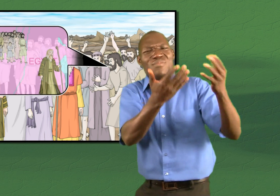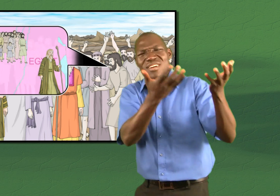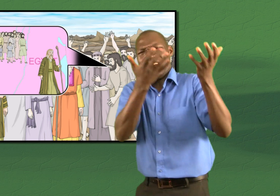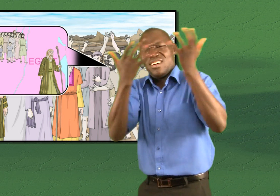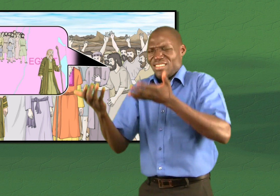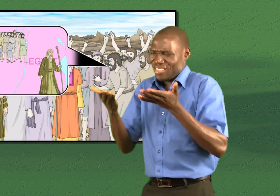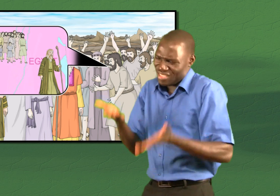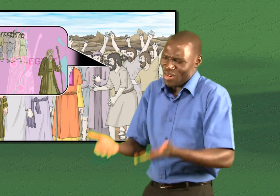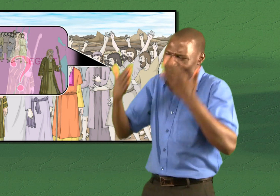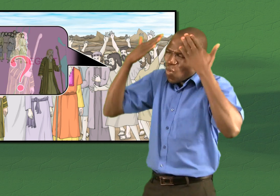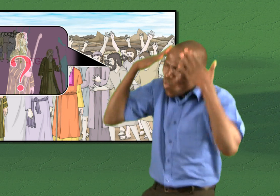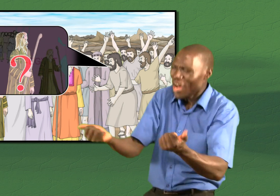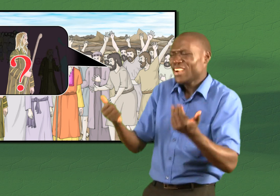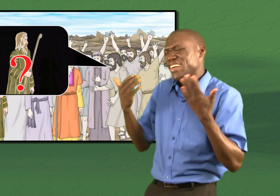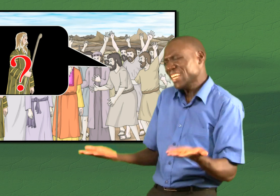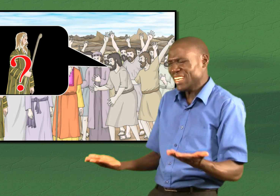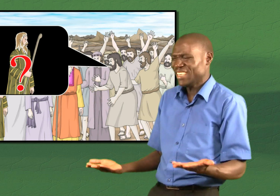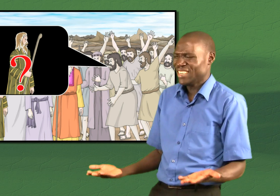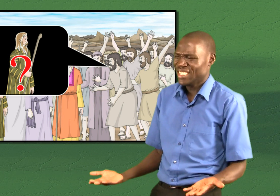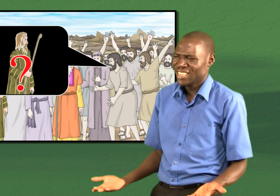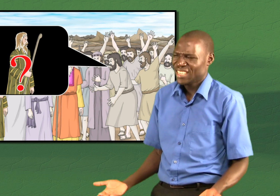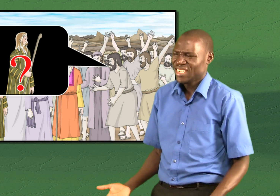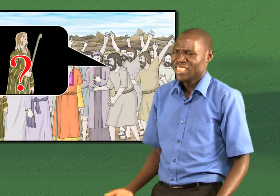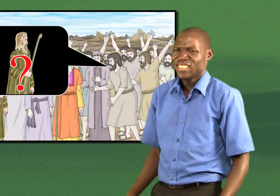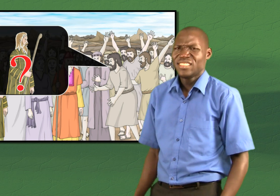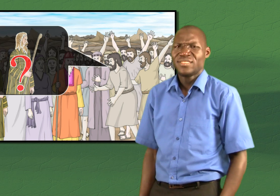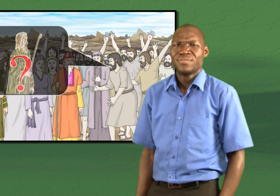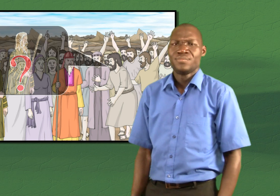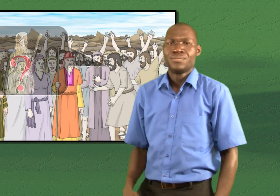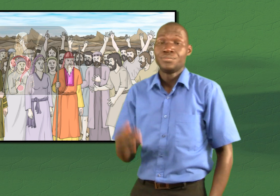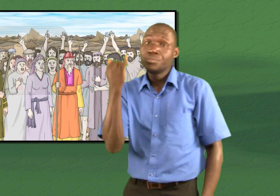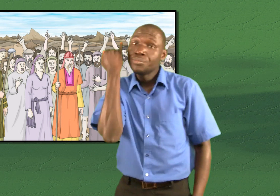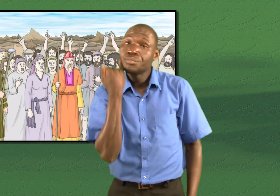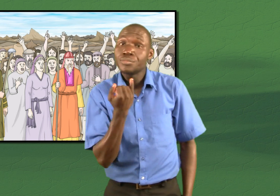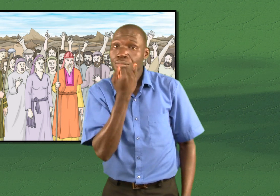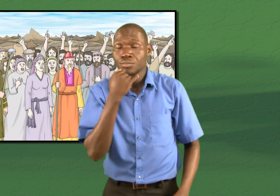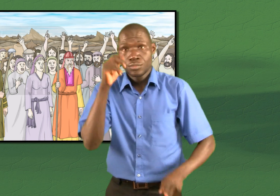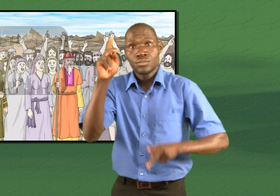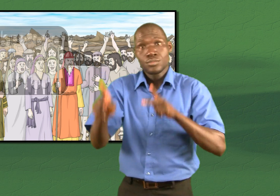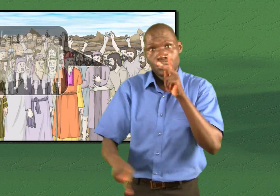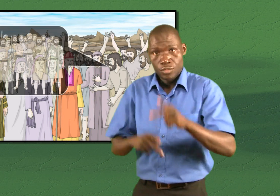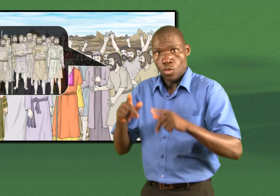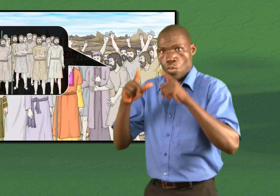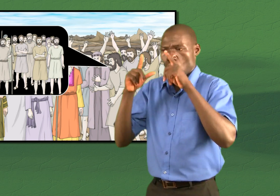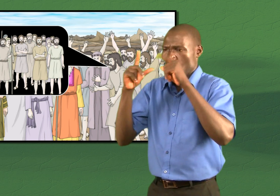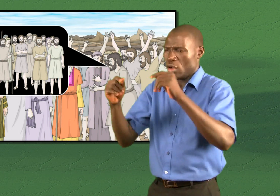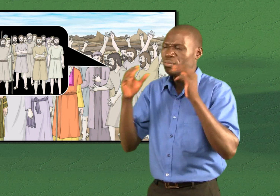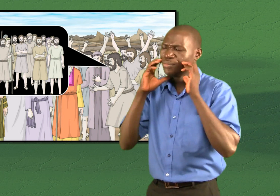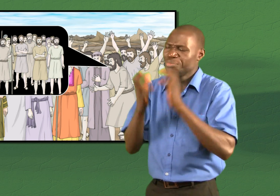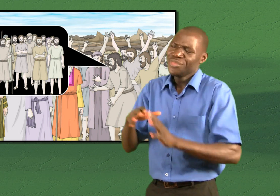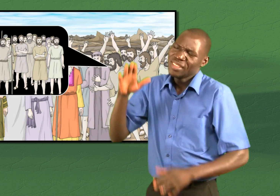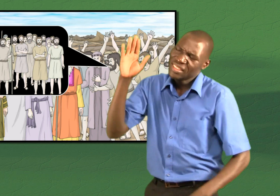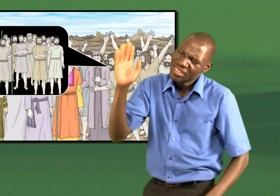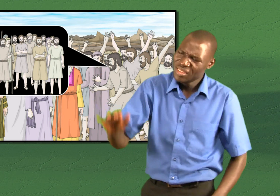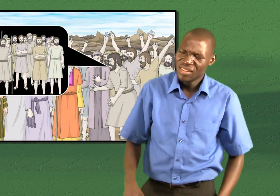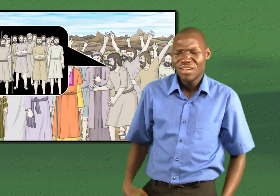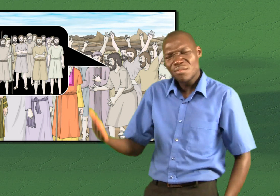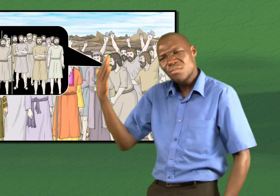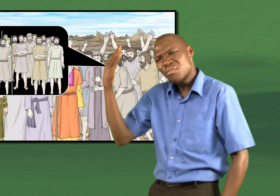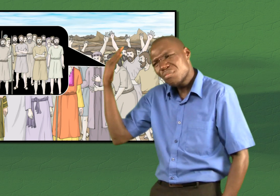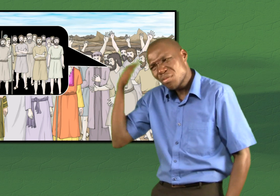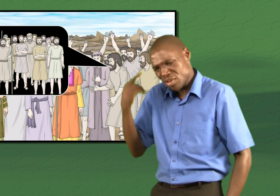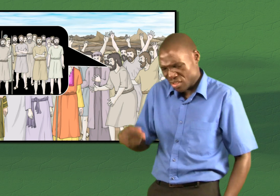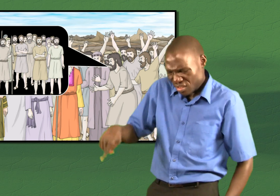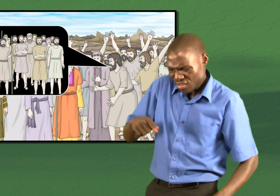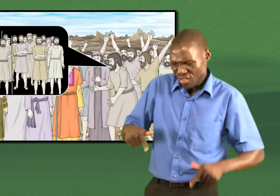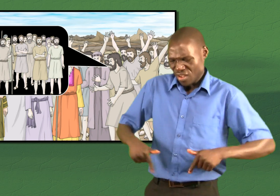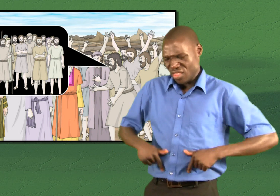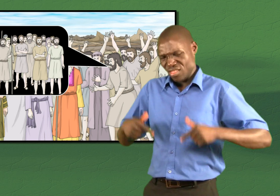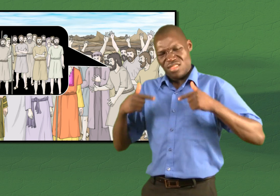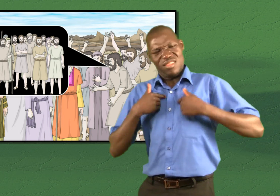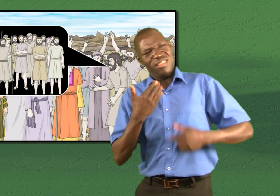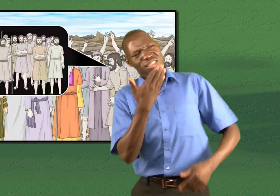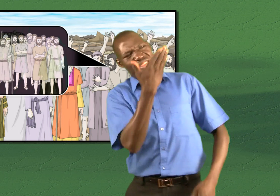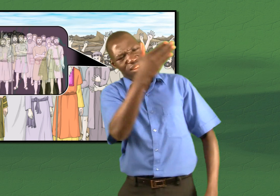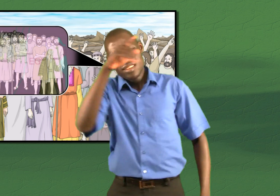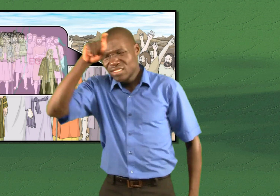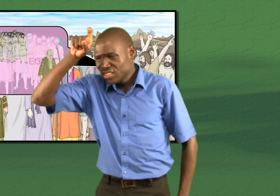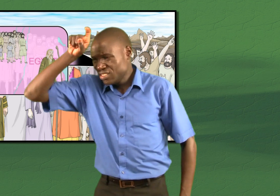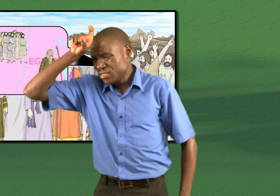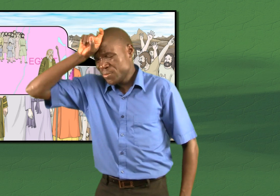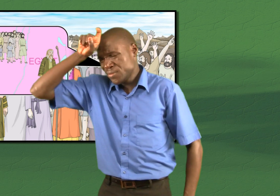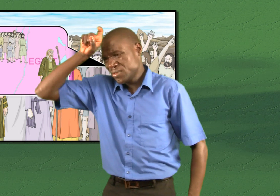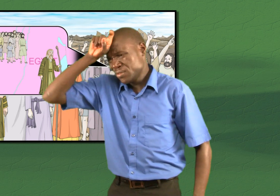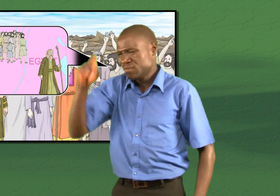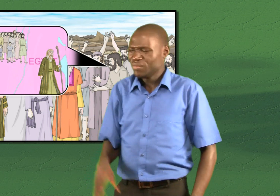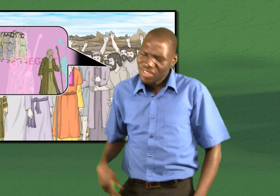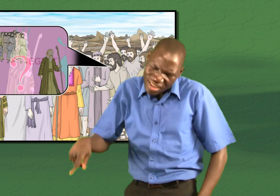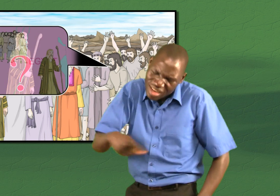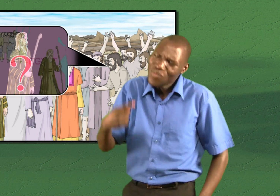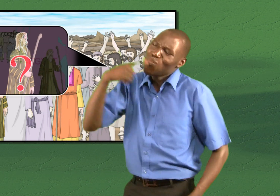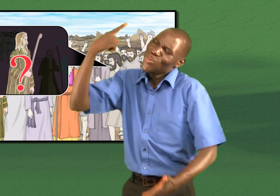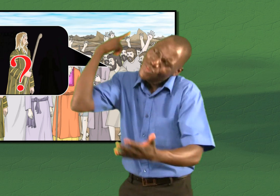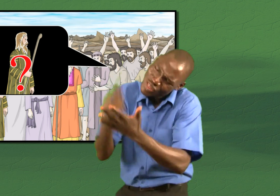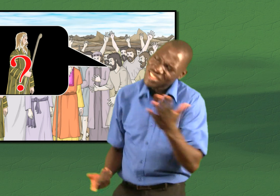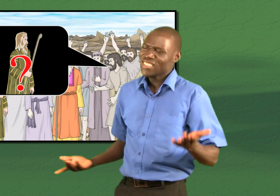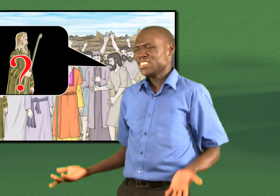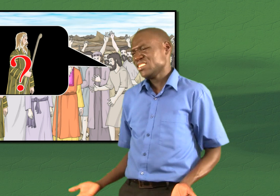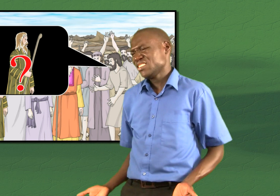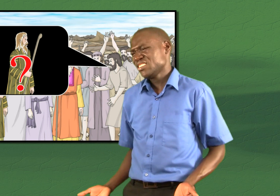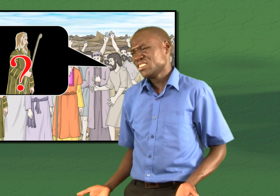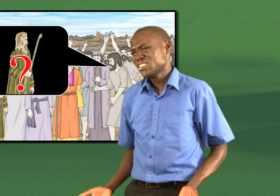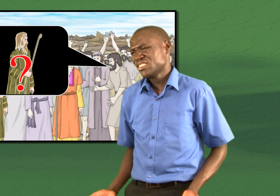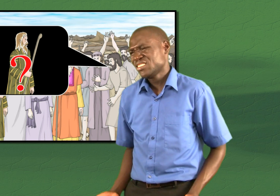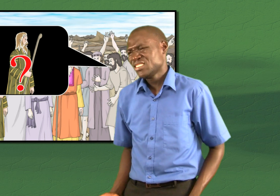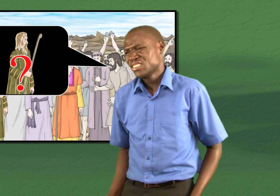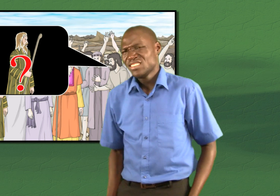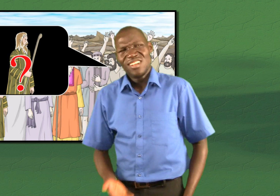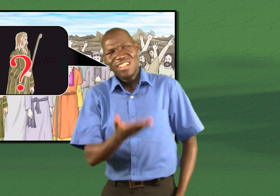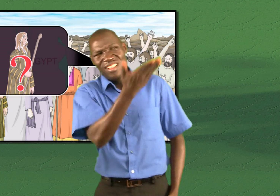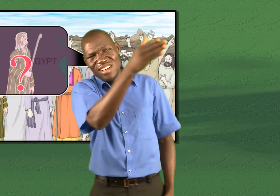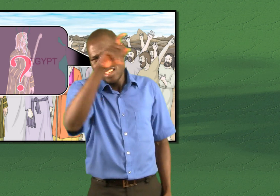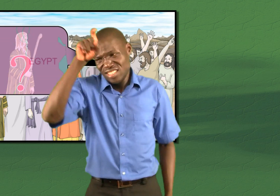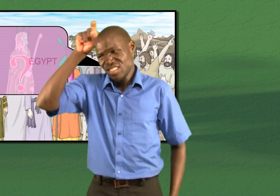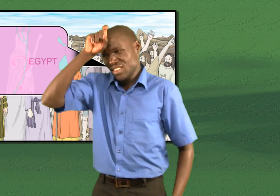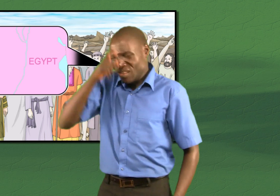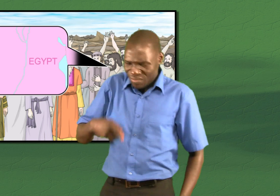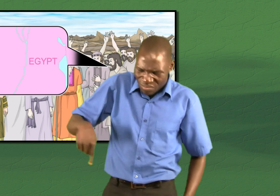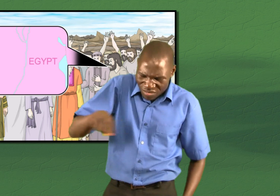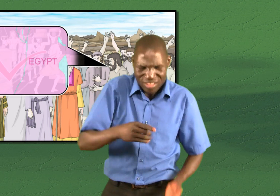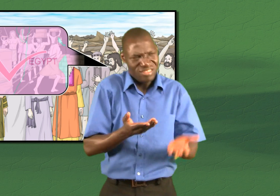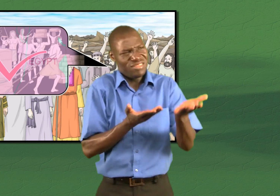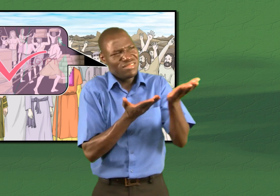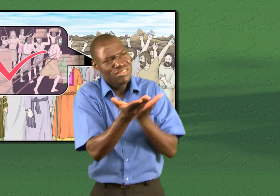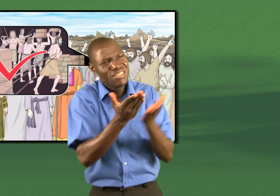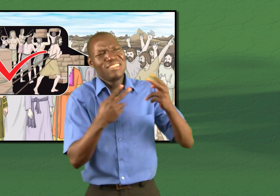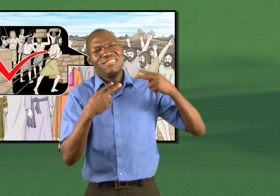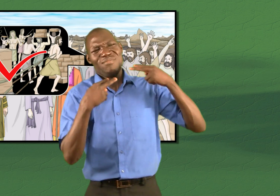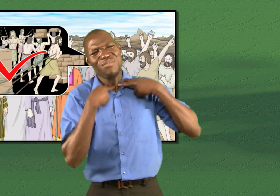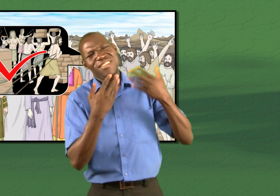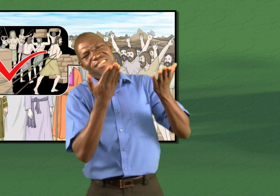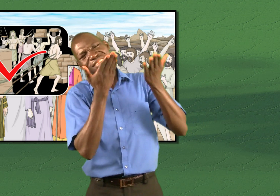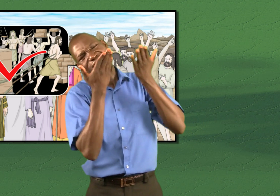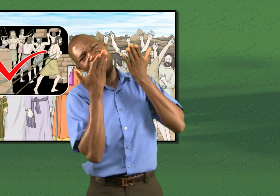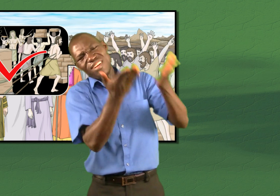Did we not say to you in Egypt, ‘Leave us alone so that we may serve the Egyptians’?